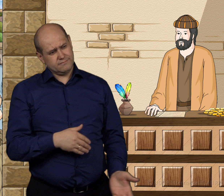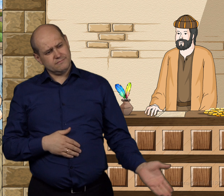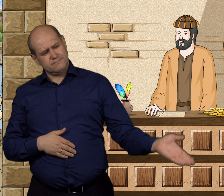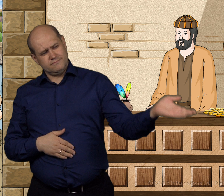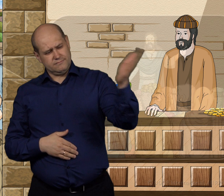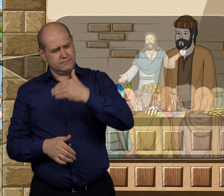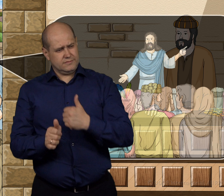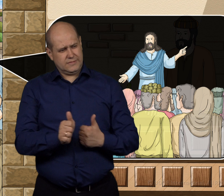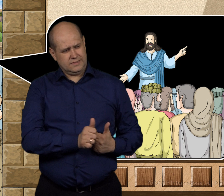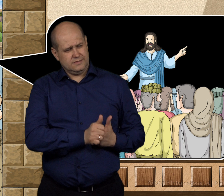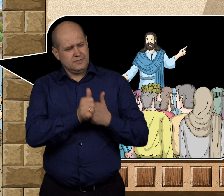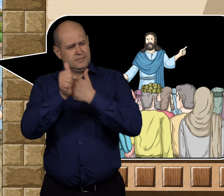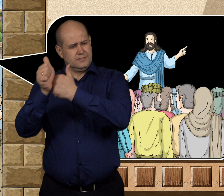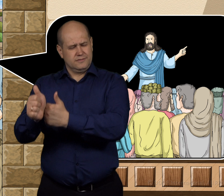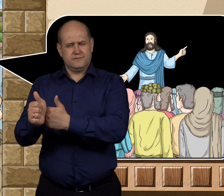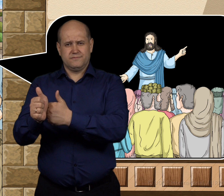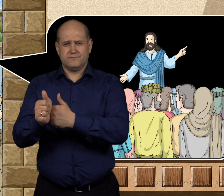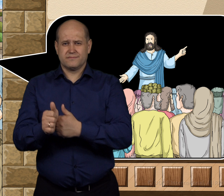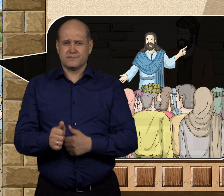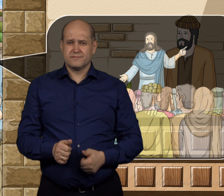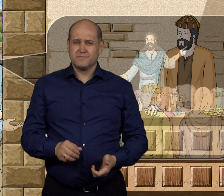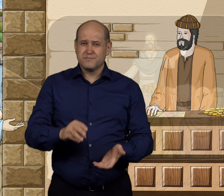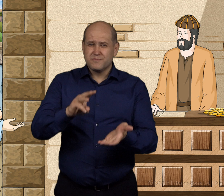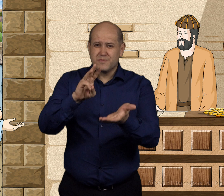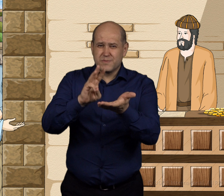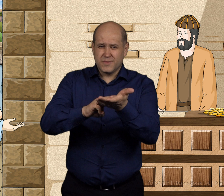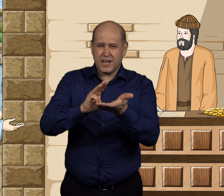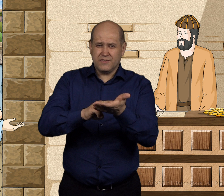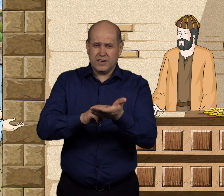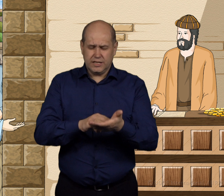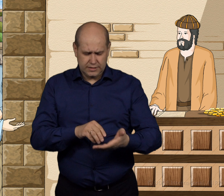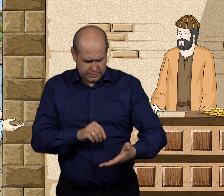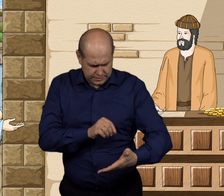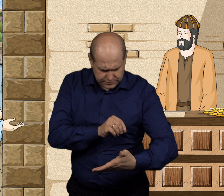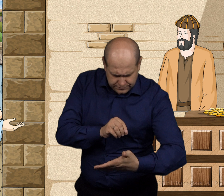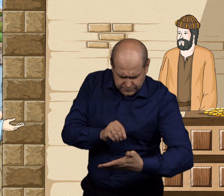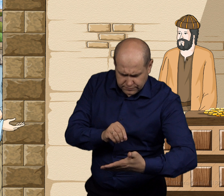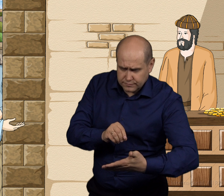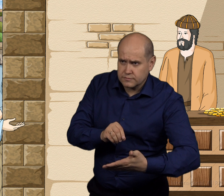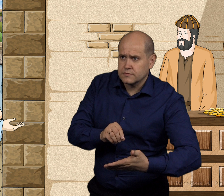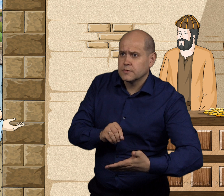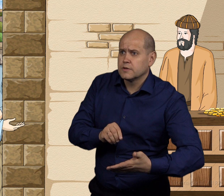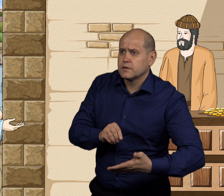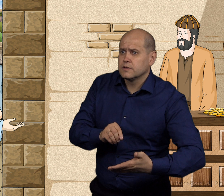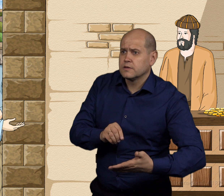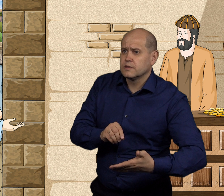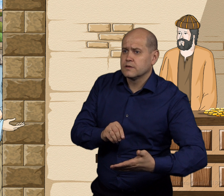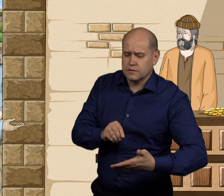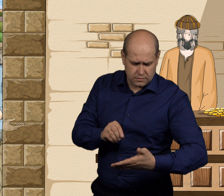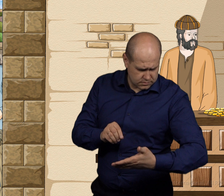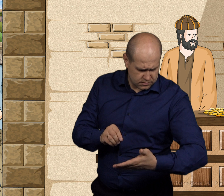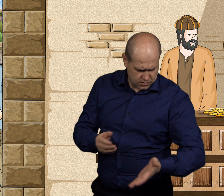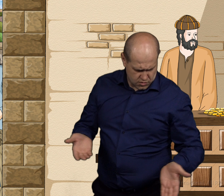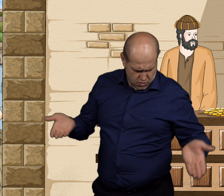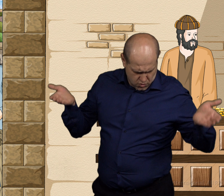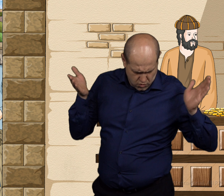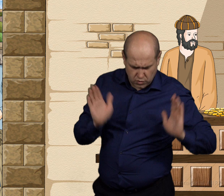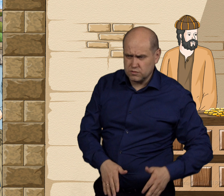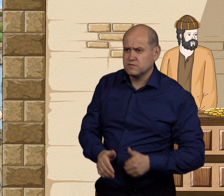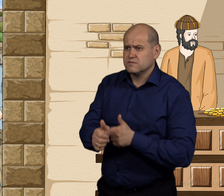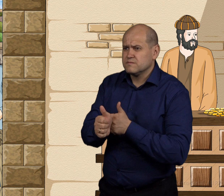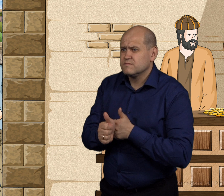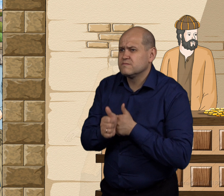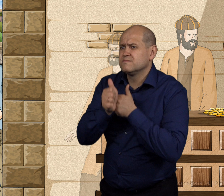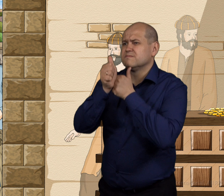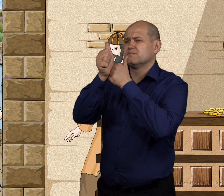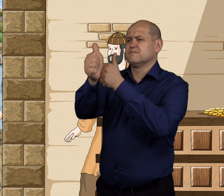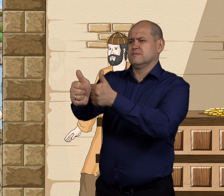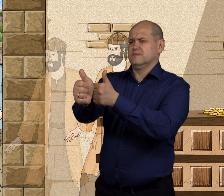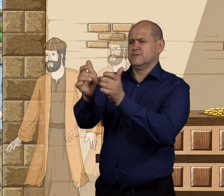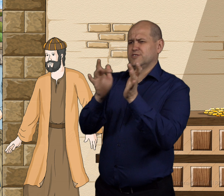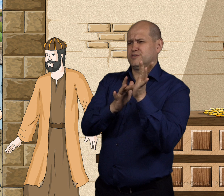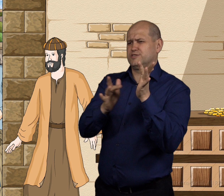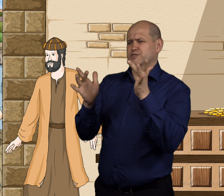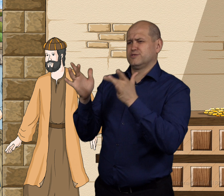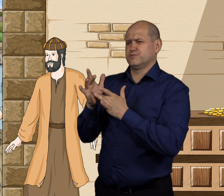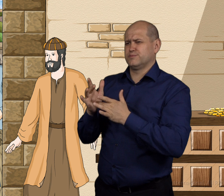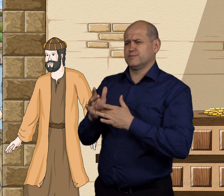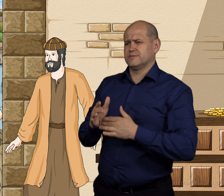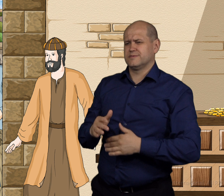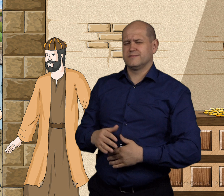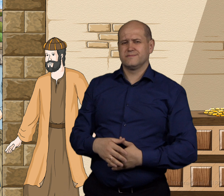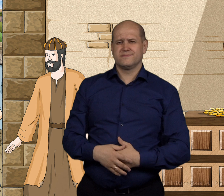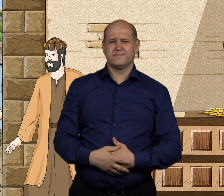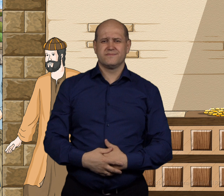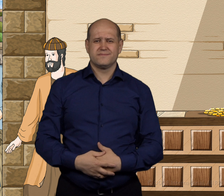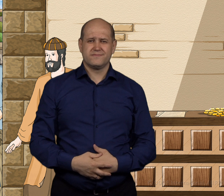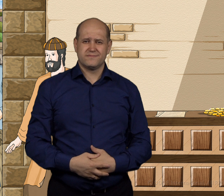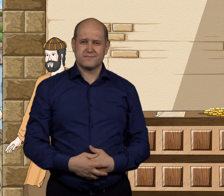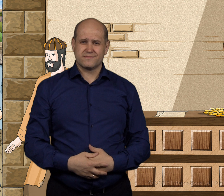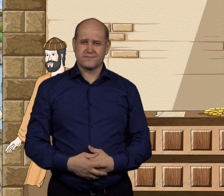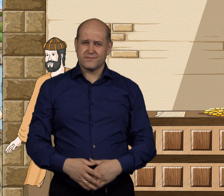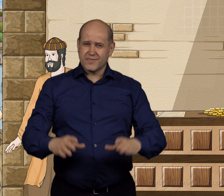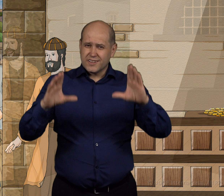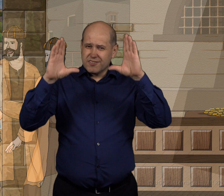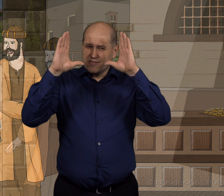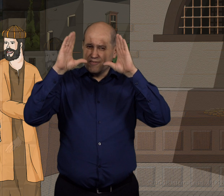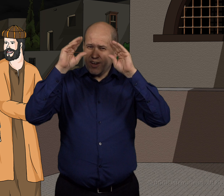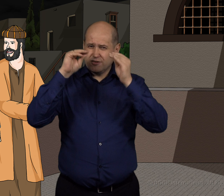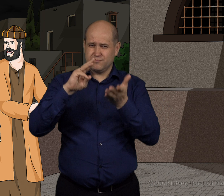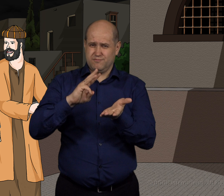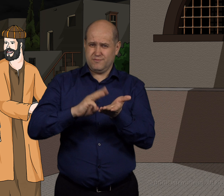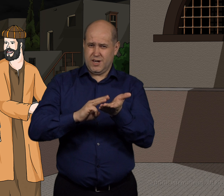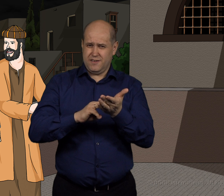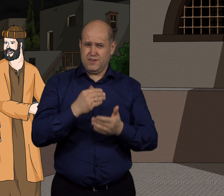“Follow Me,” He told him, and Levi got up and followed Him.